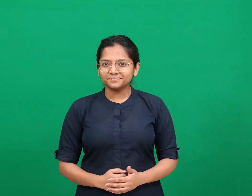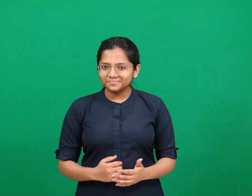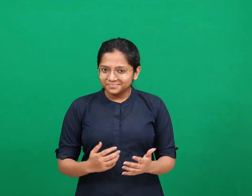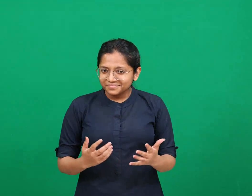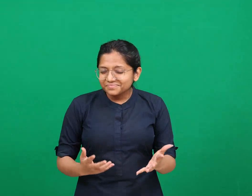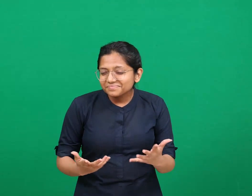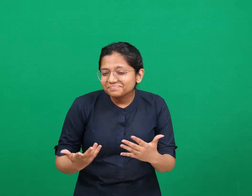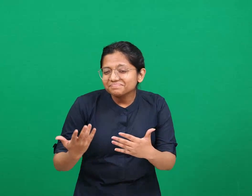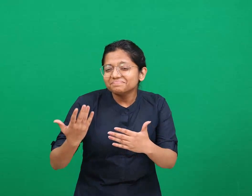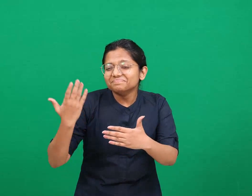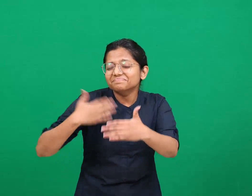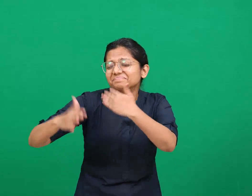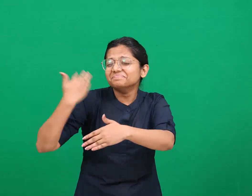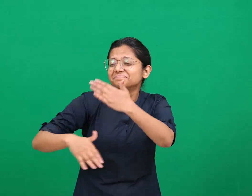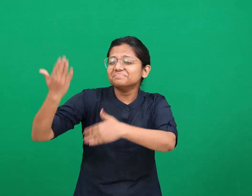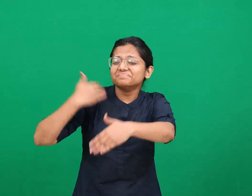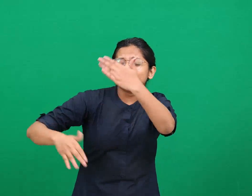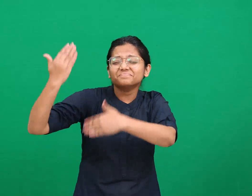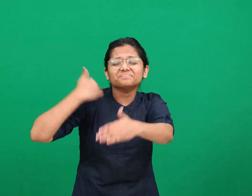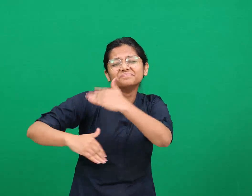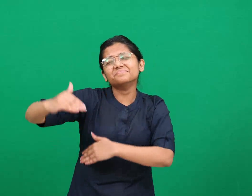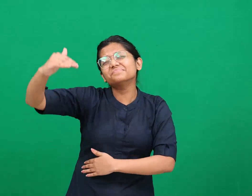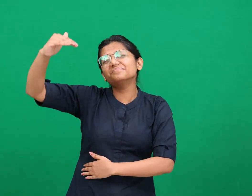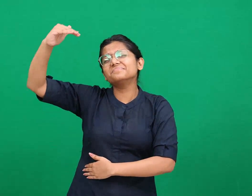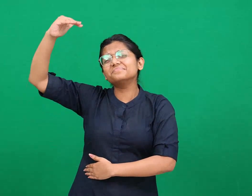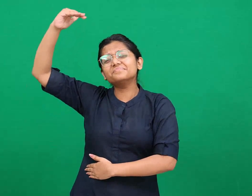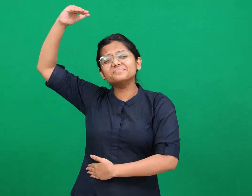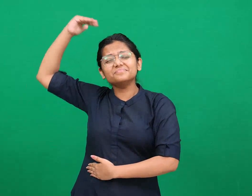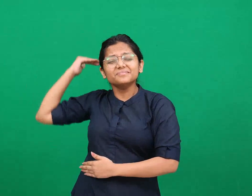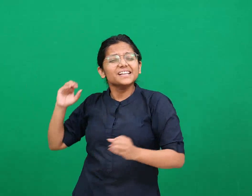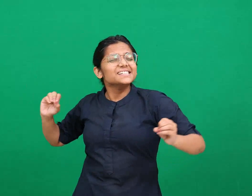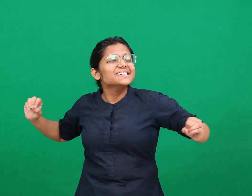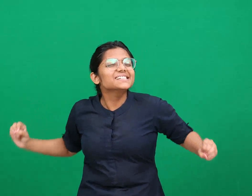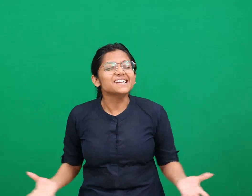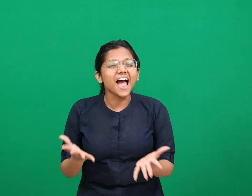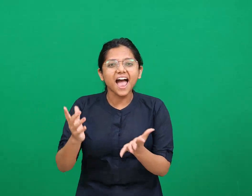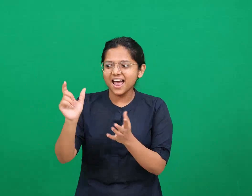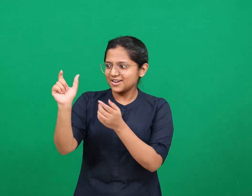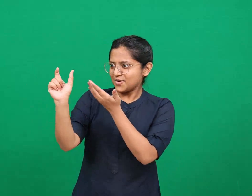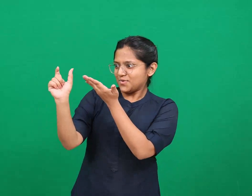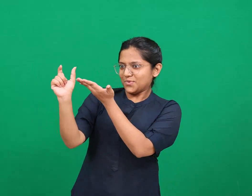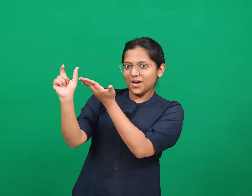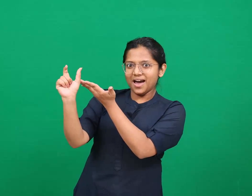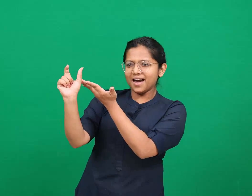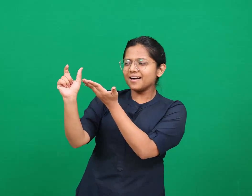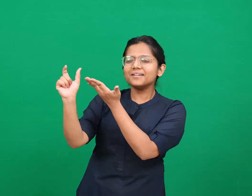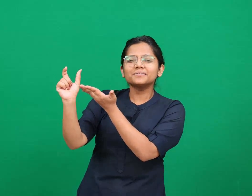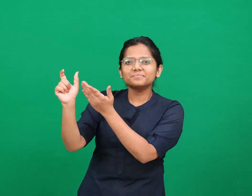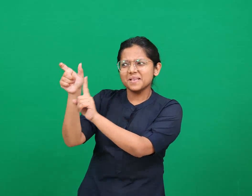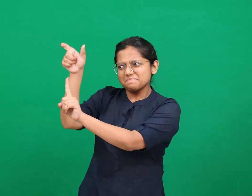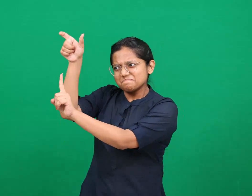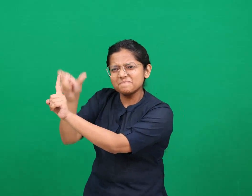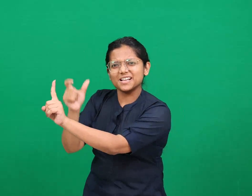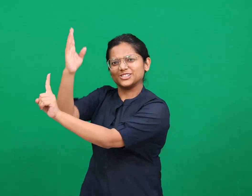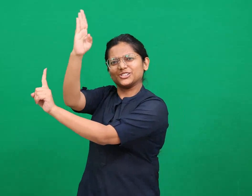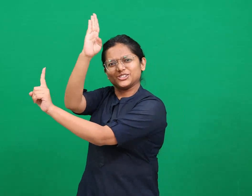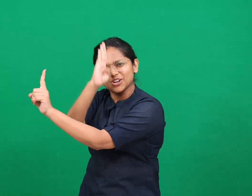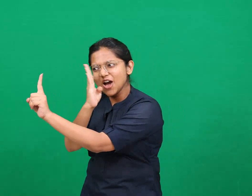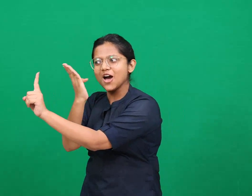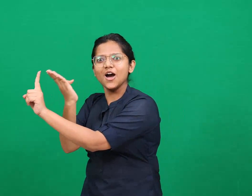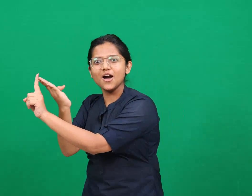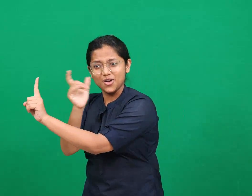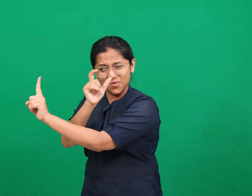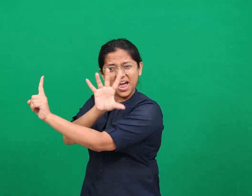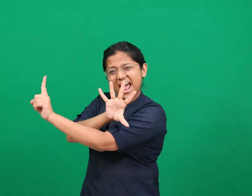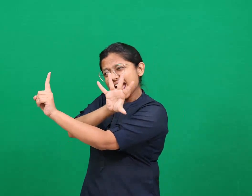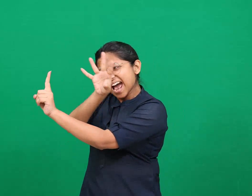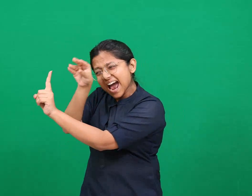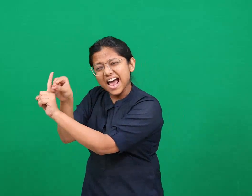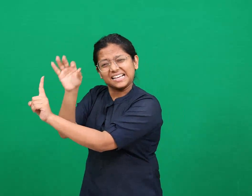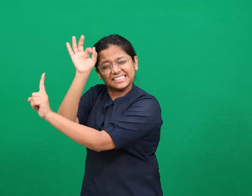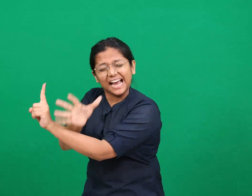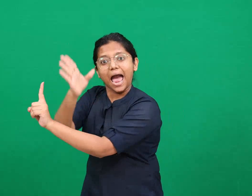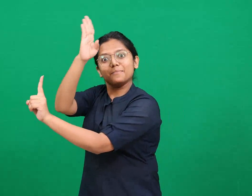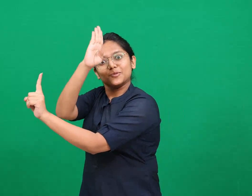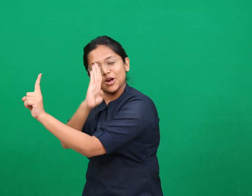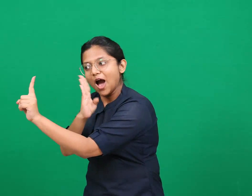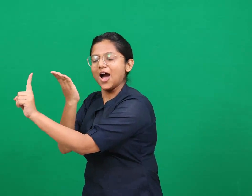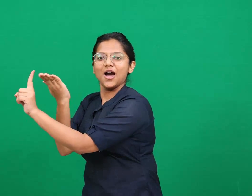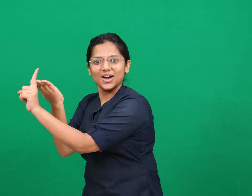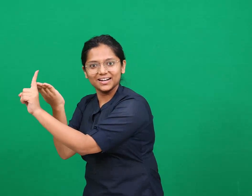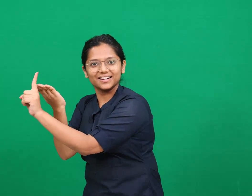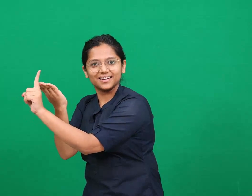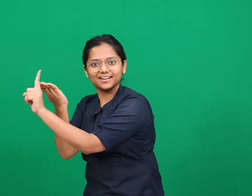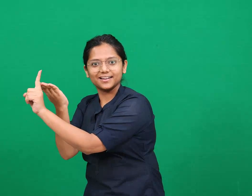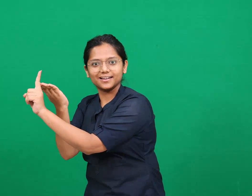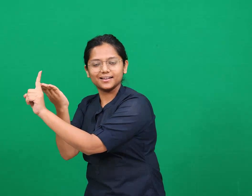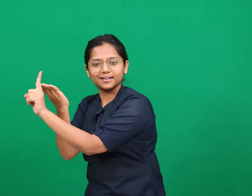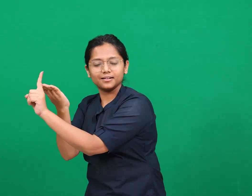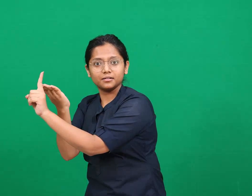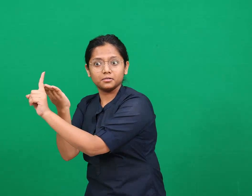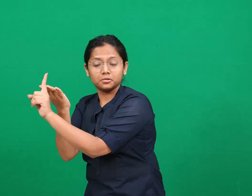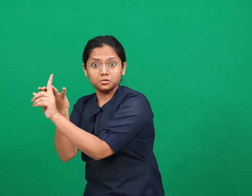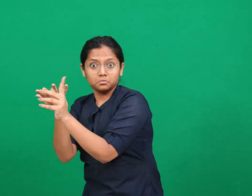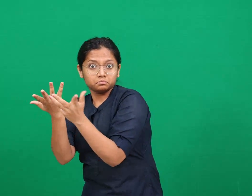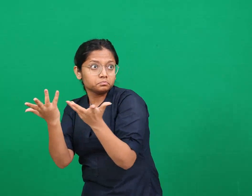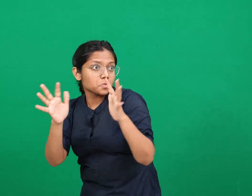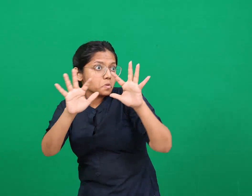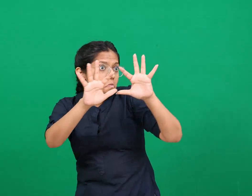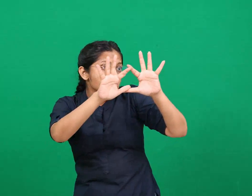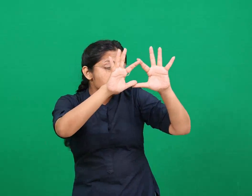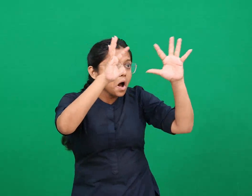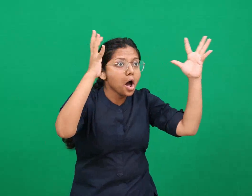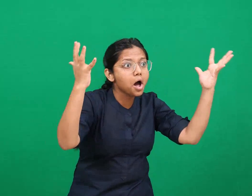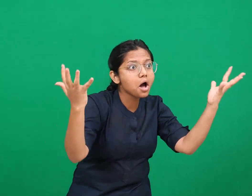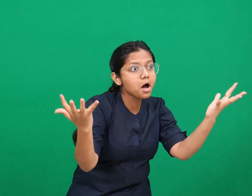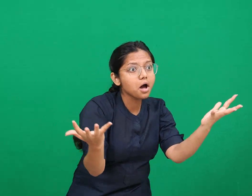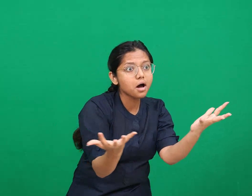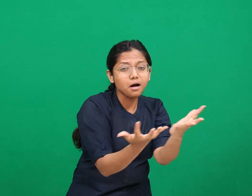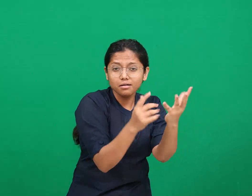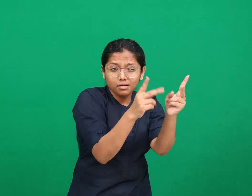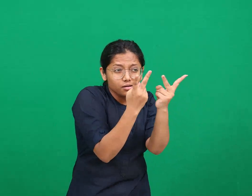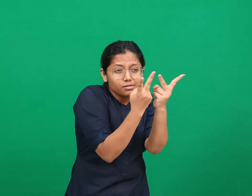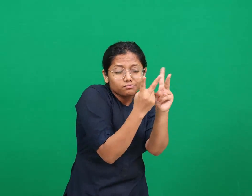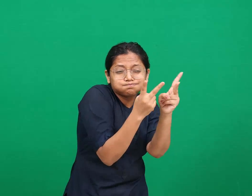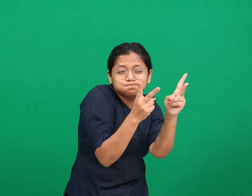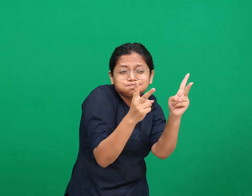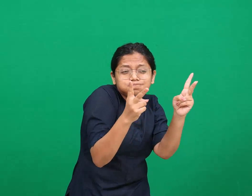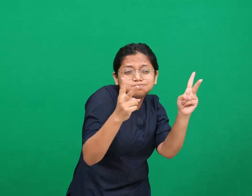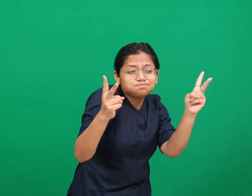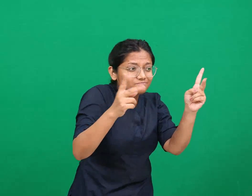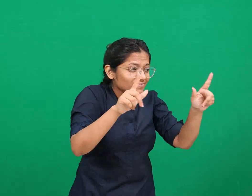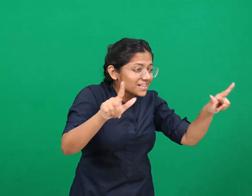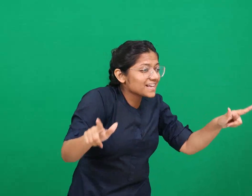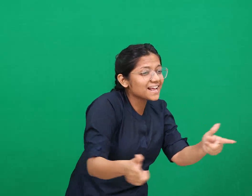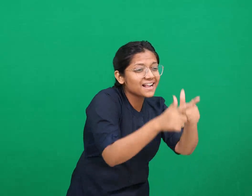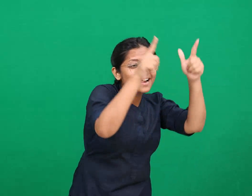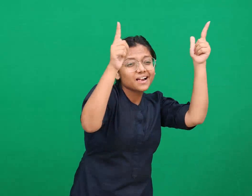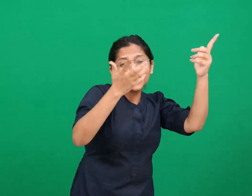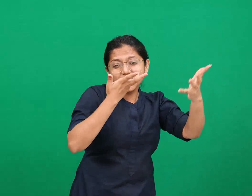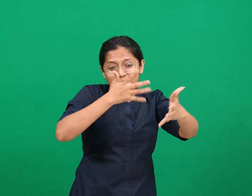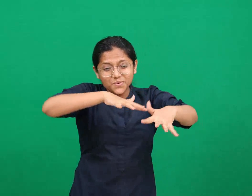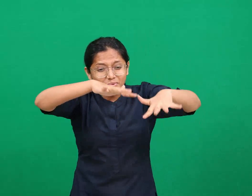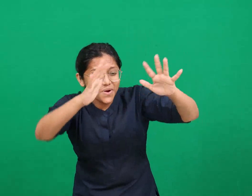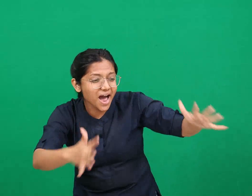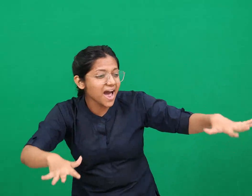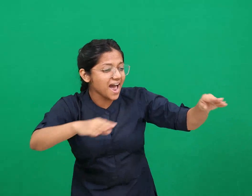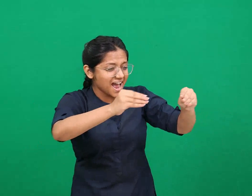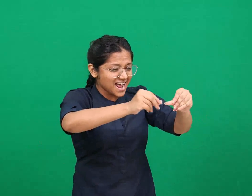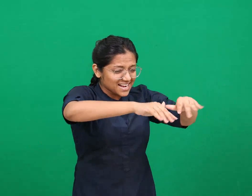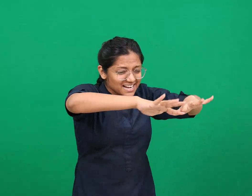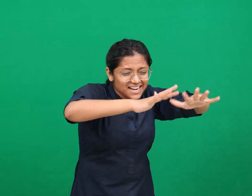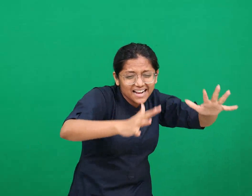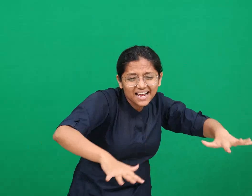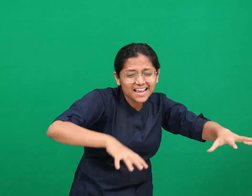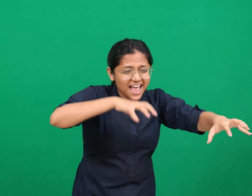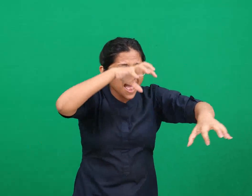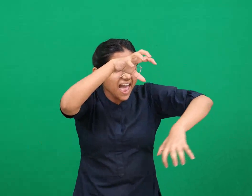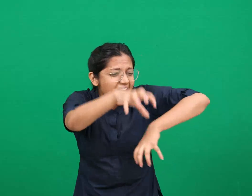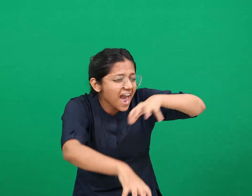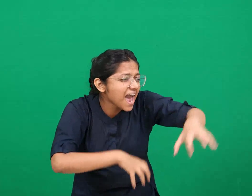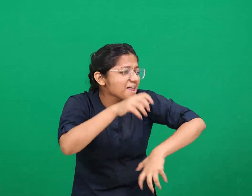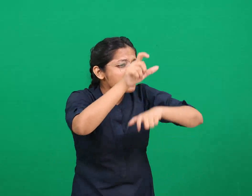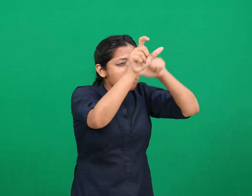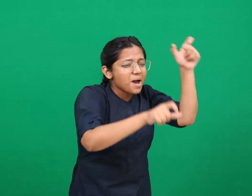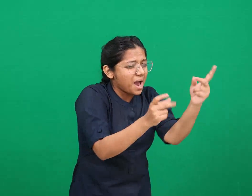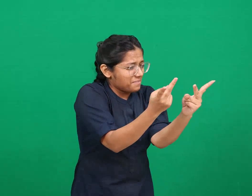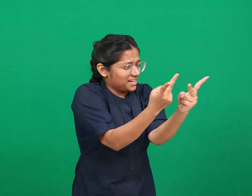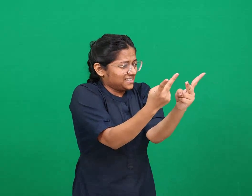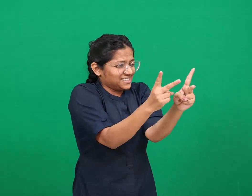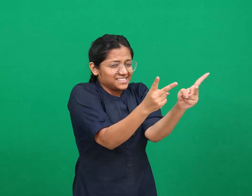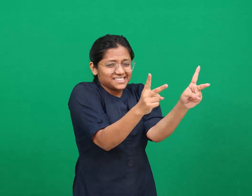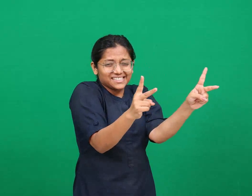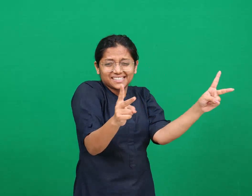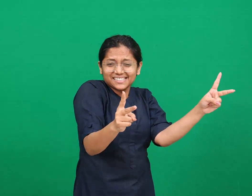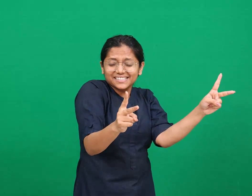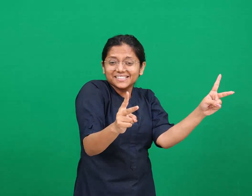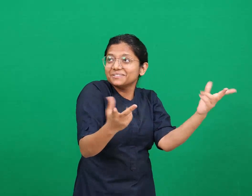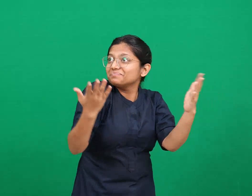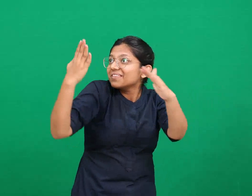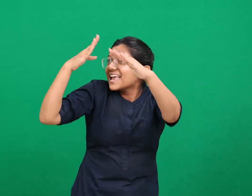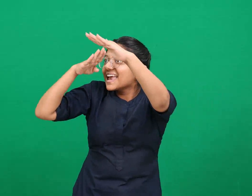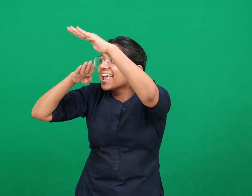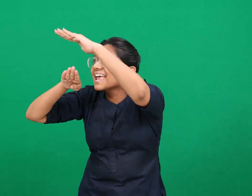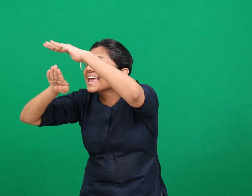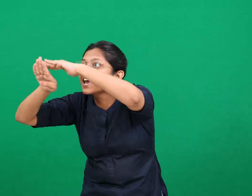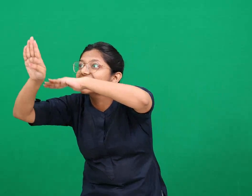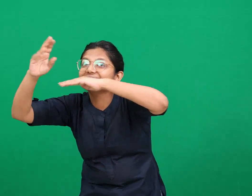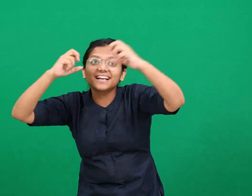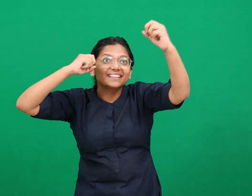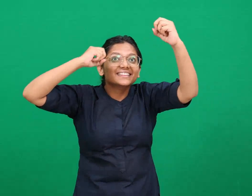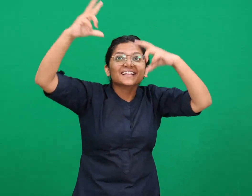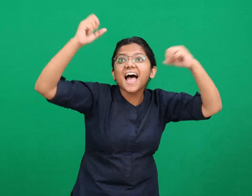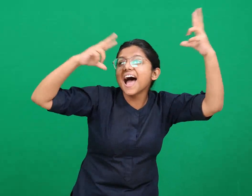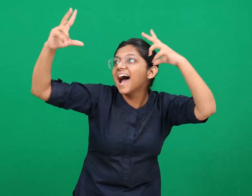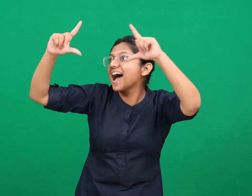In the beginning was the Word, and the Word was with God, and the Word was God.